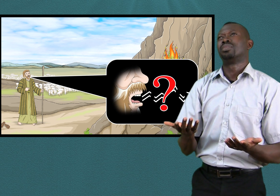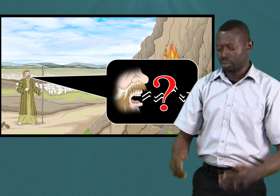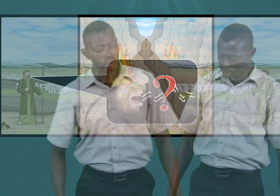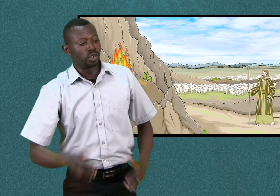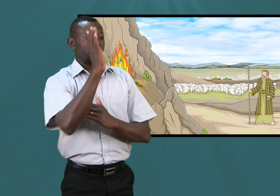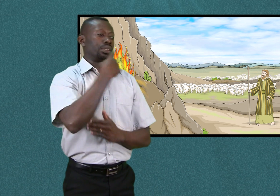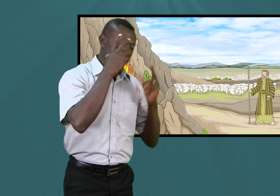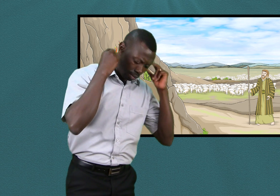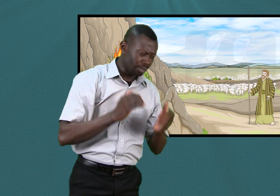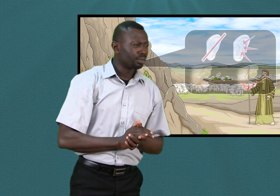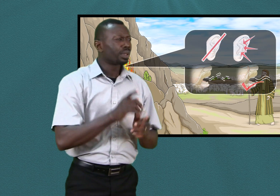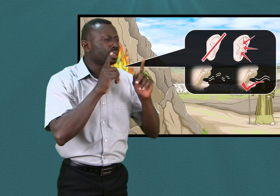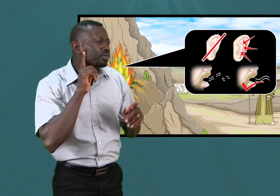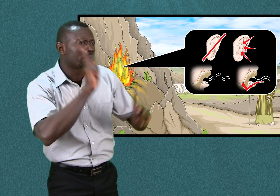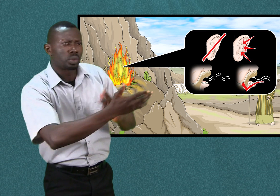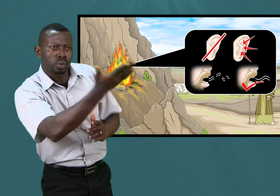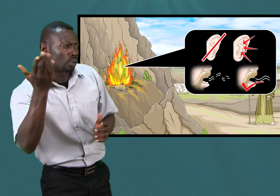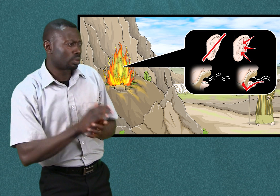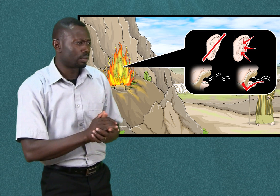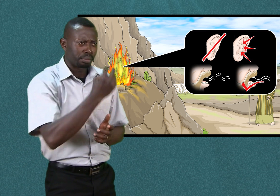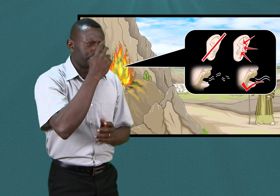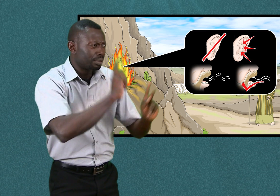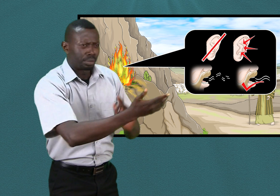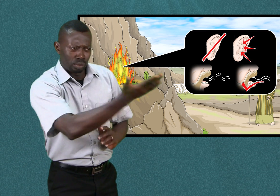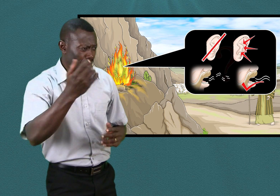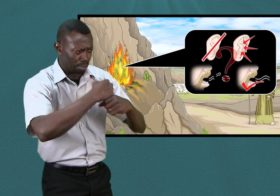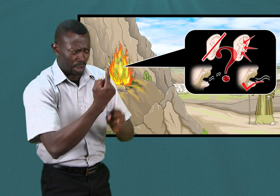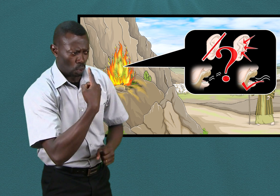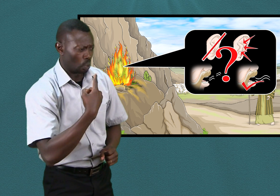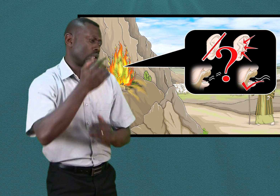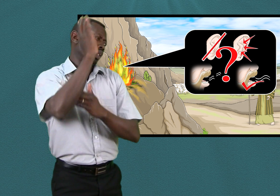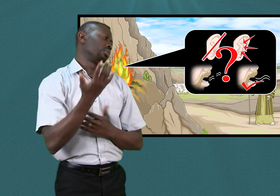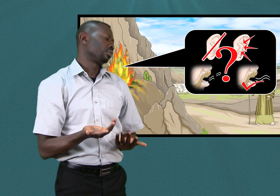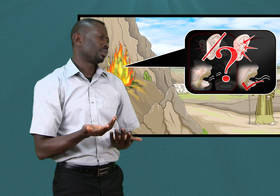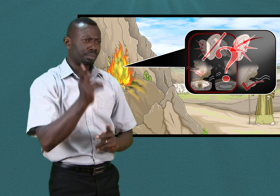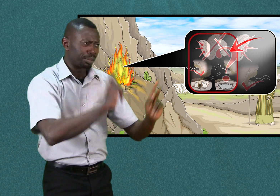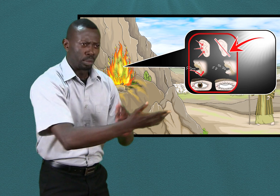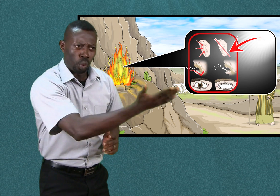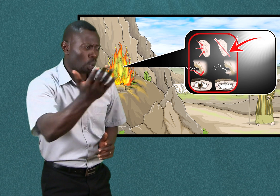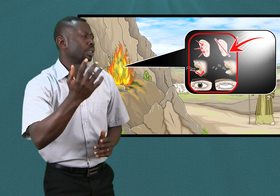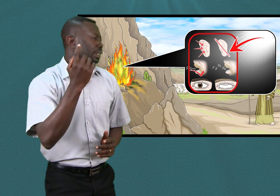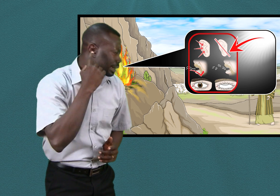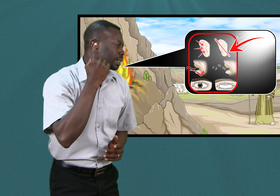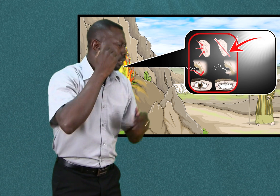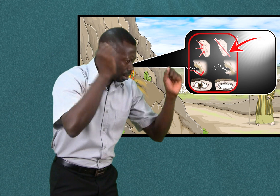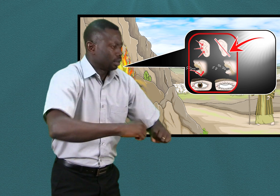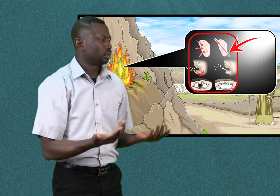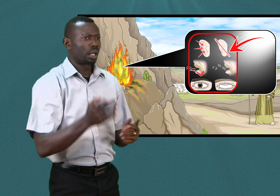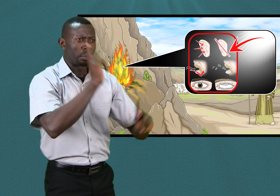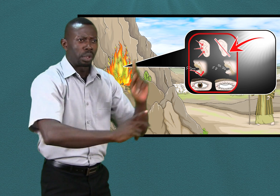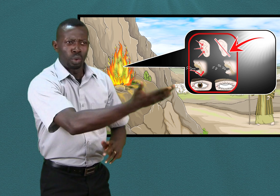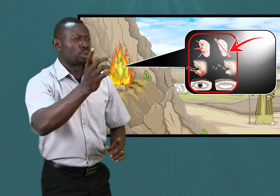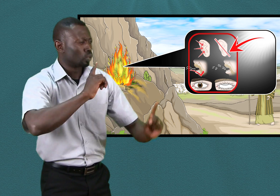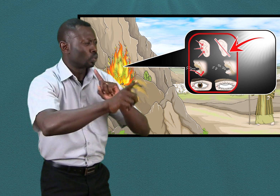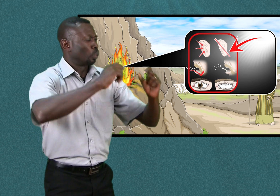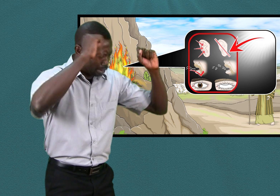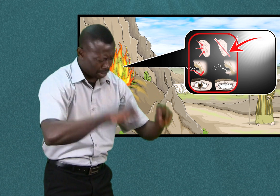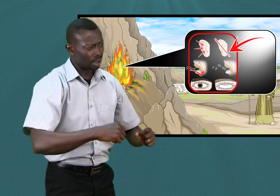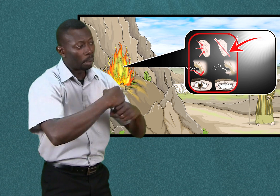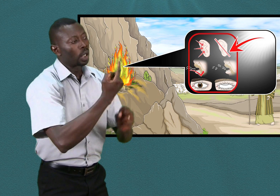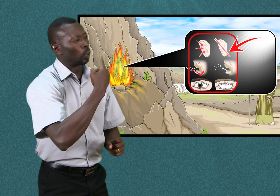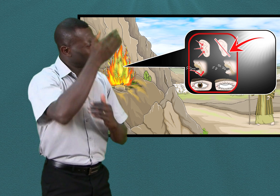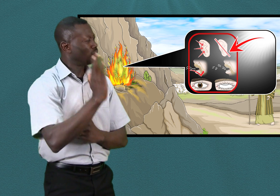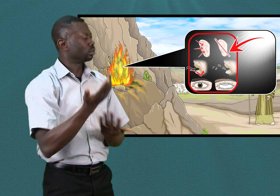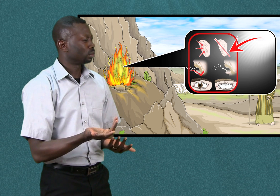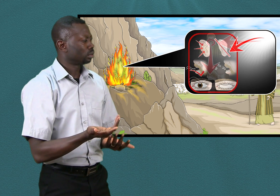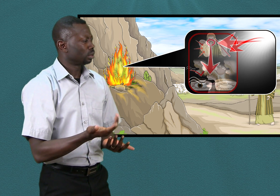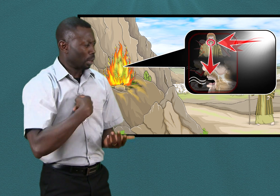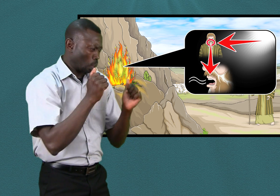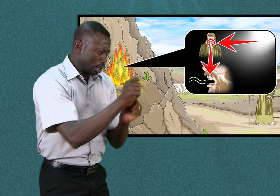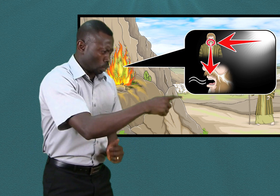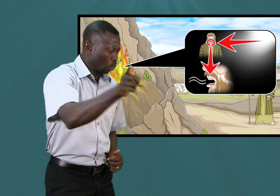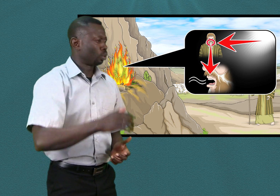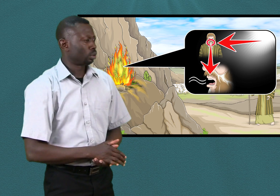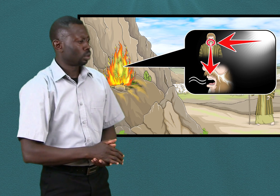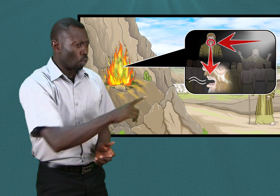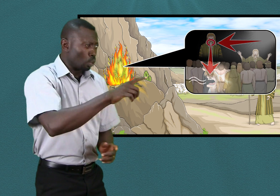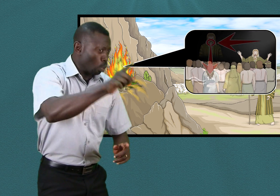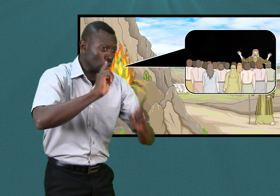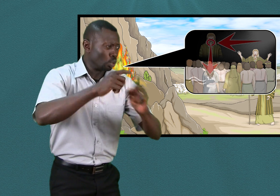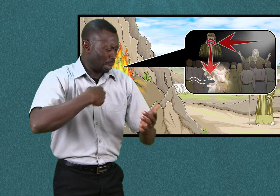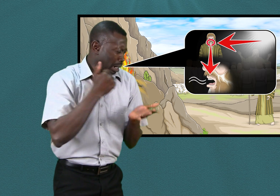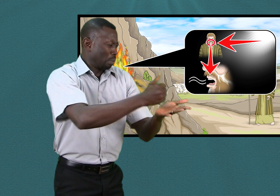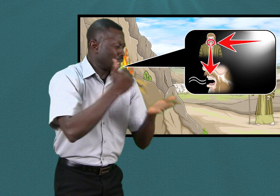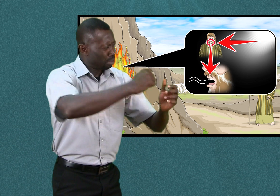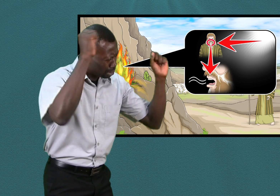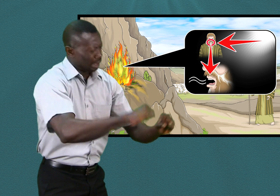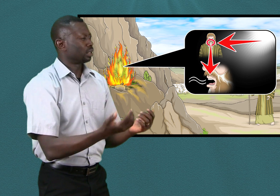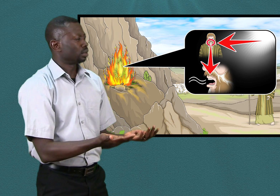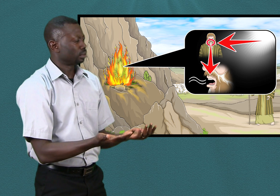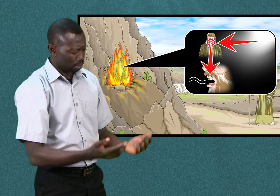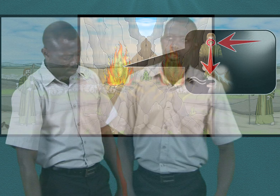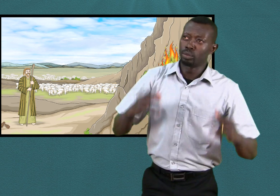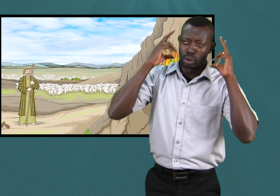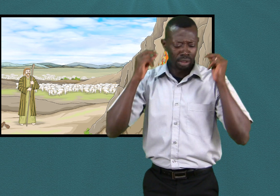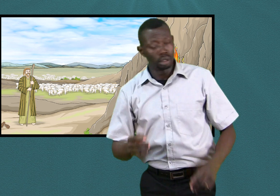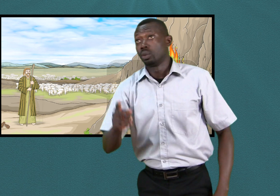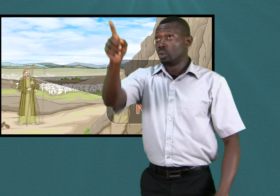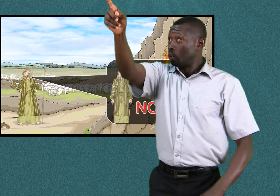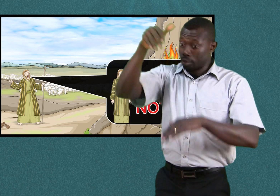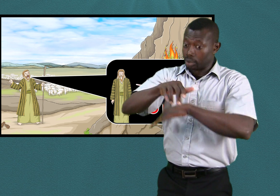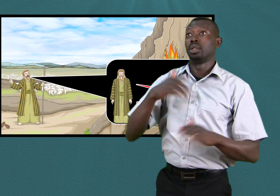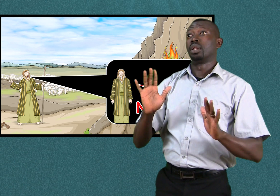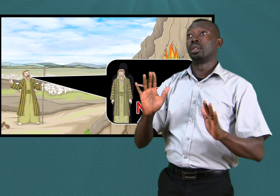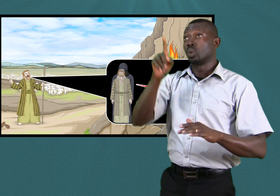Or who makes the mute or the deaf, the sighted or the blind? Is it not I, the LORD? Now go! I will help you as you speak, and I will teach you what to say.”